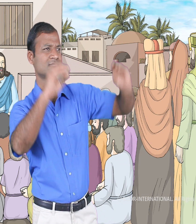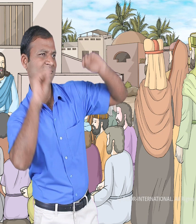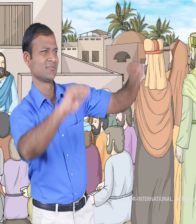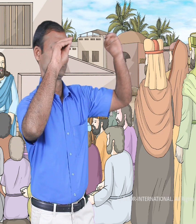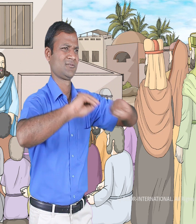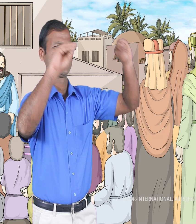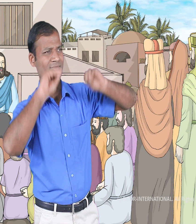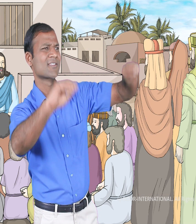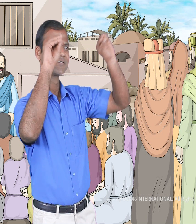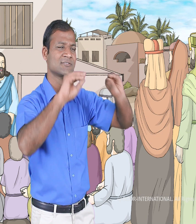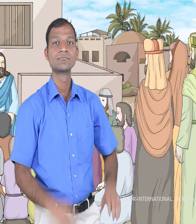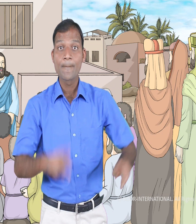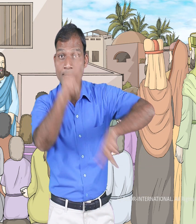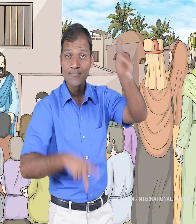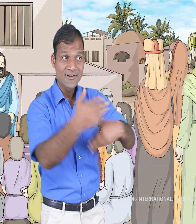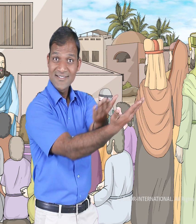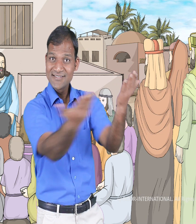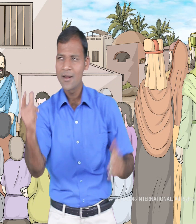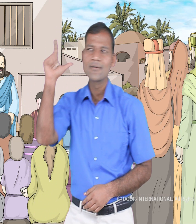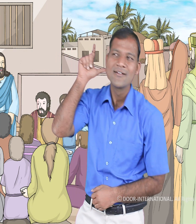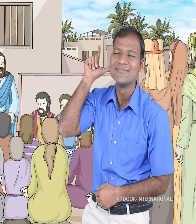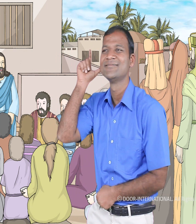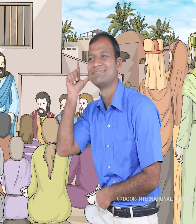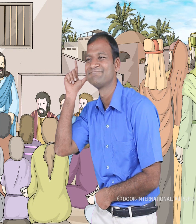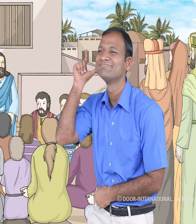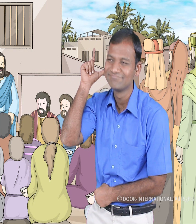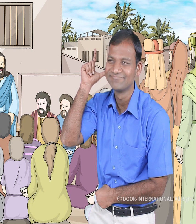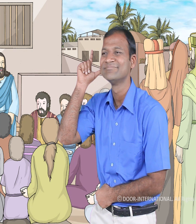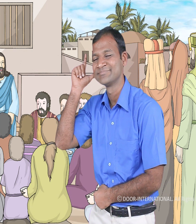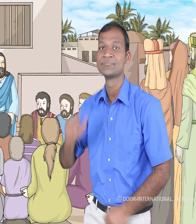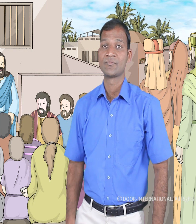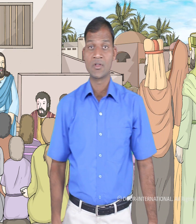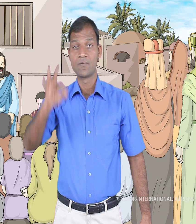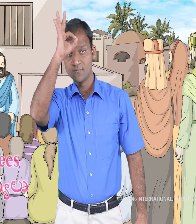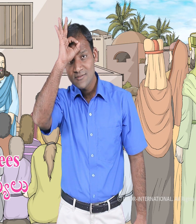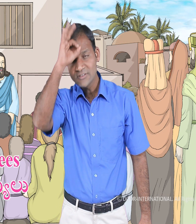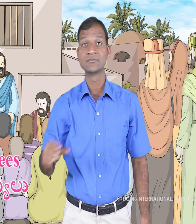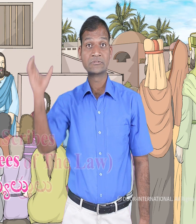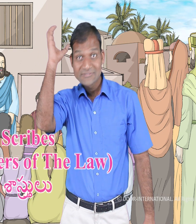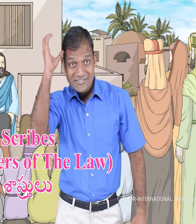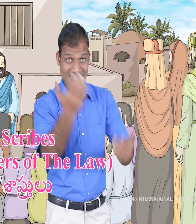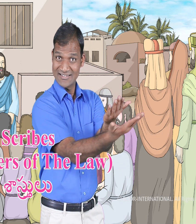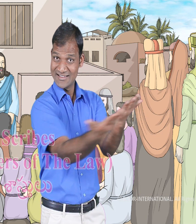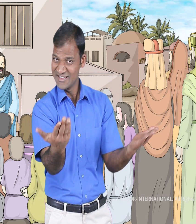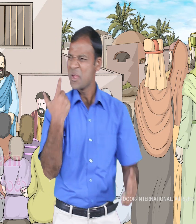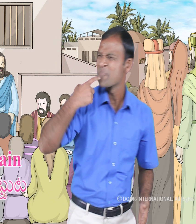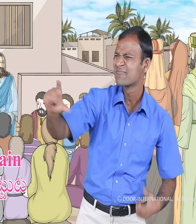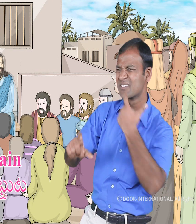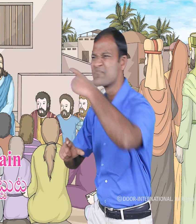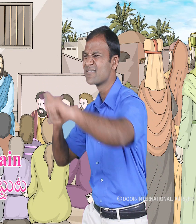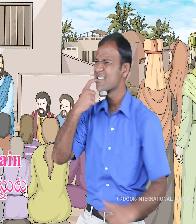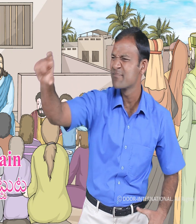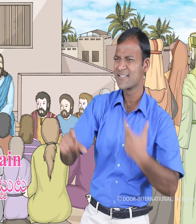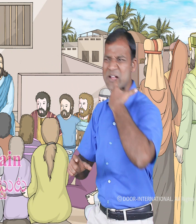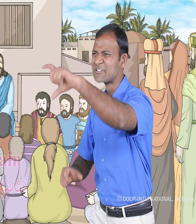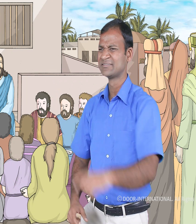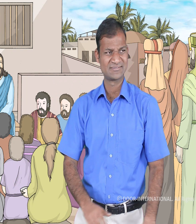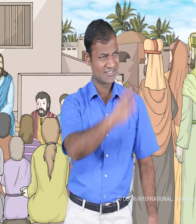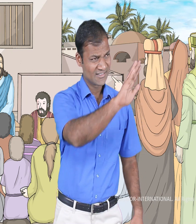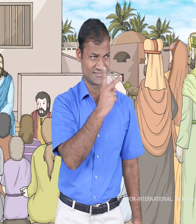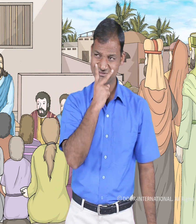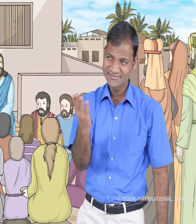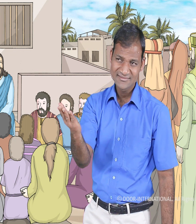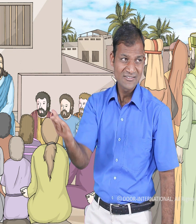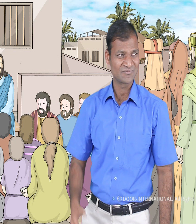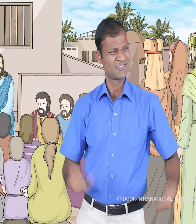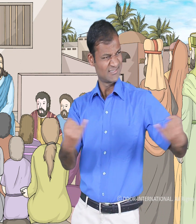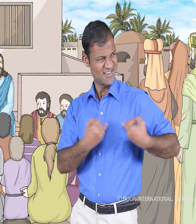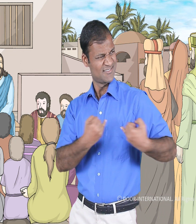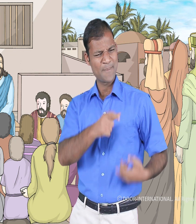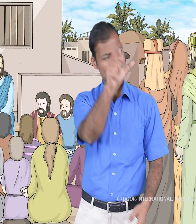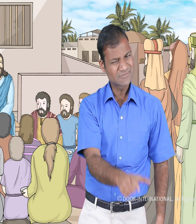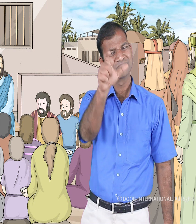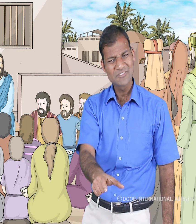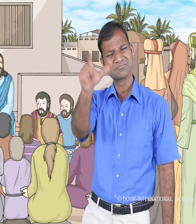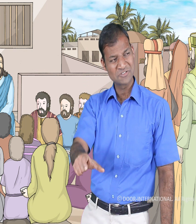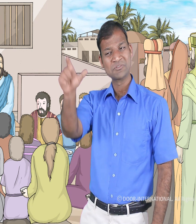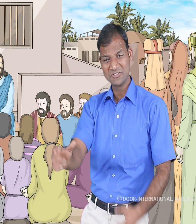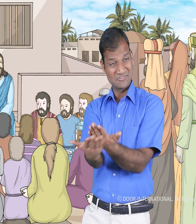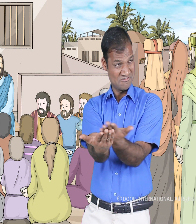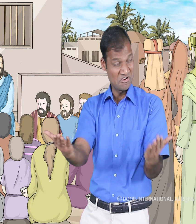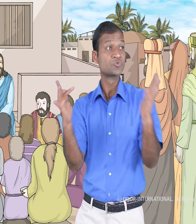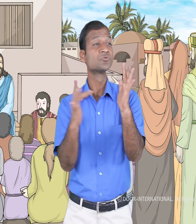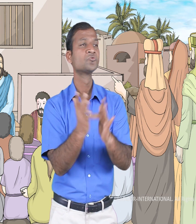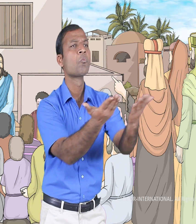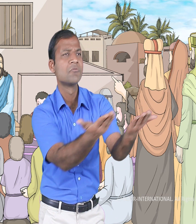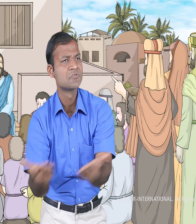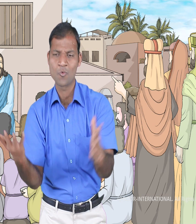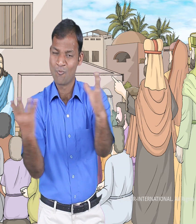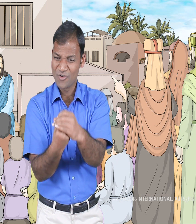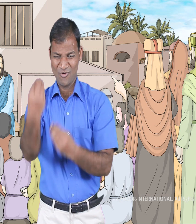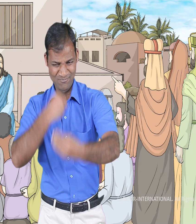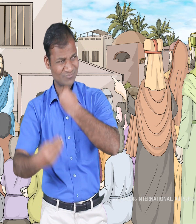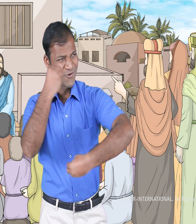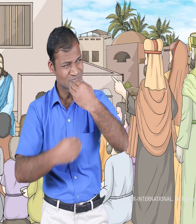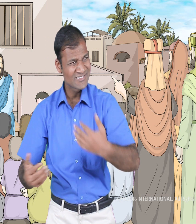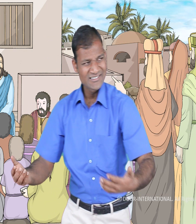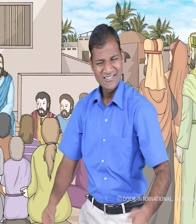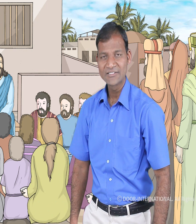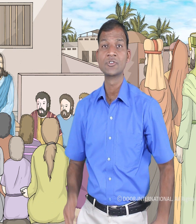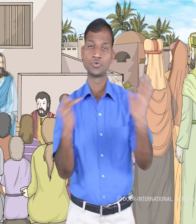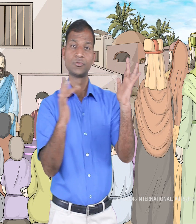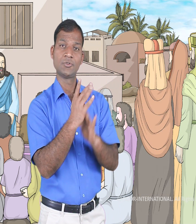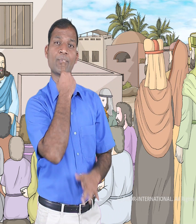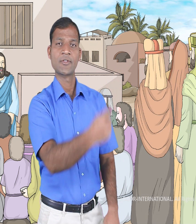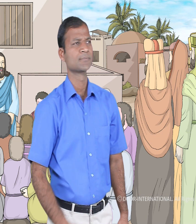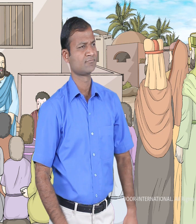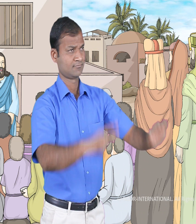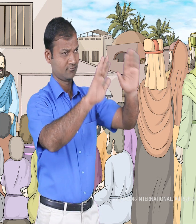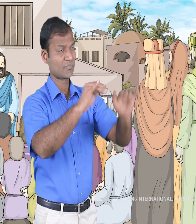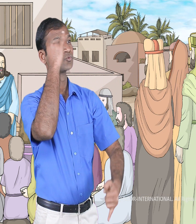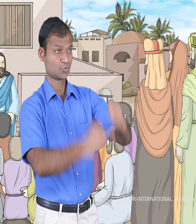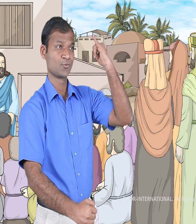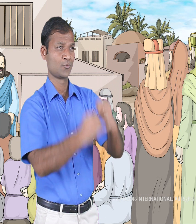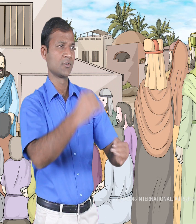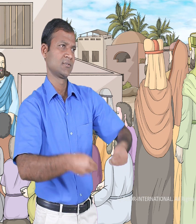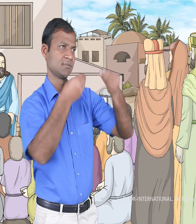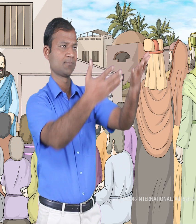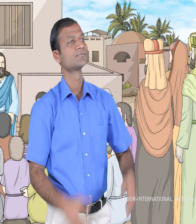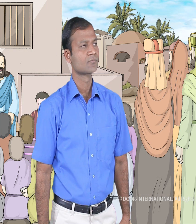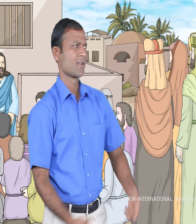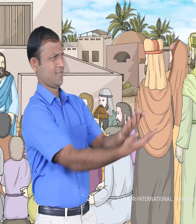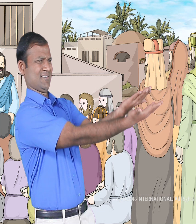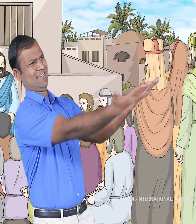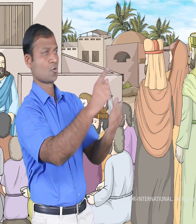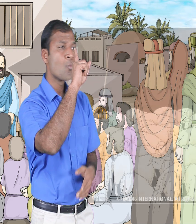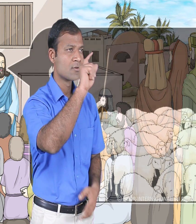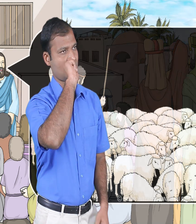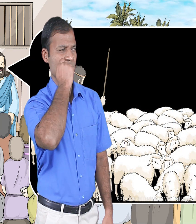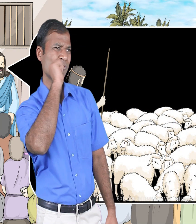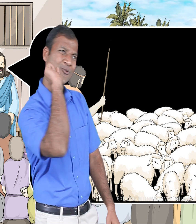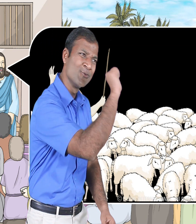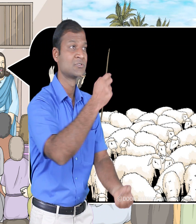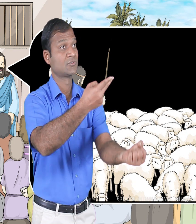So the Pharisees and scribes began to grumble: “This man welcomes sinners and eats with them.”